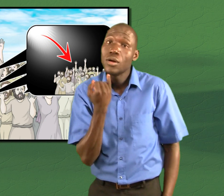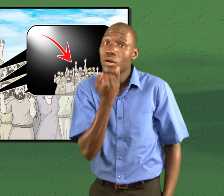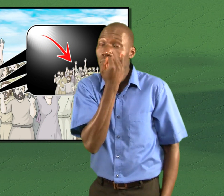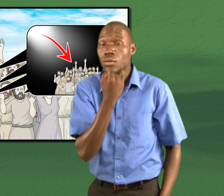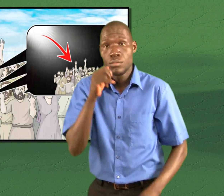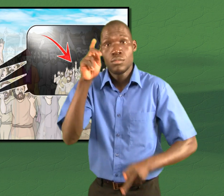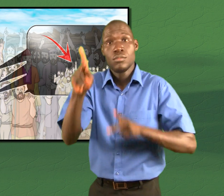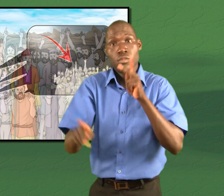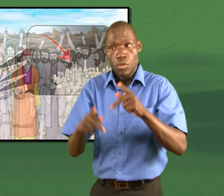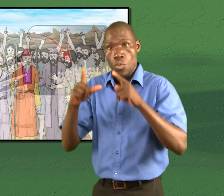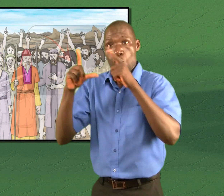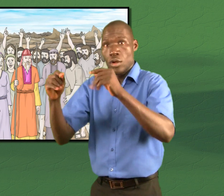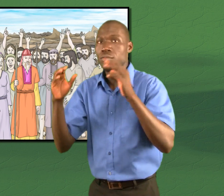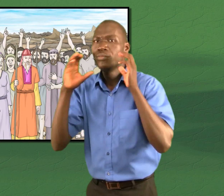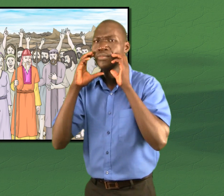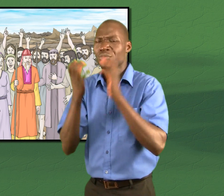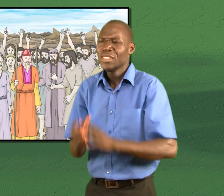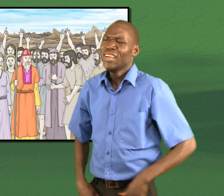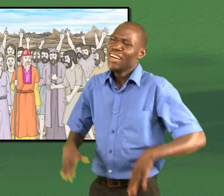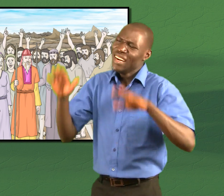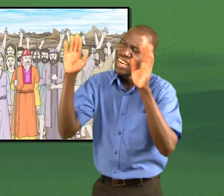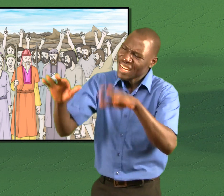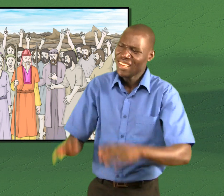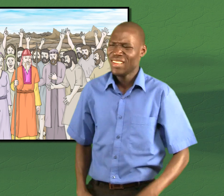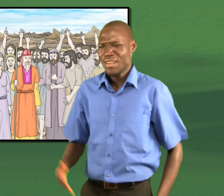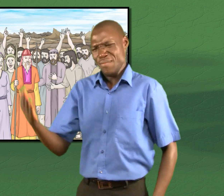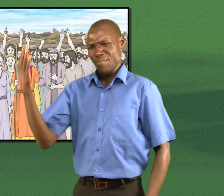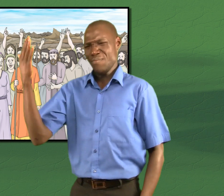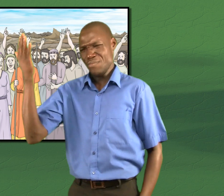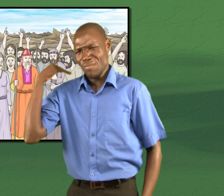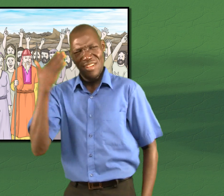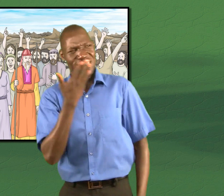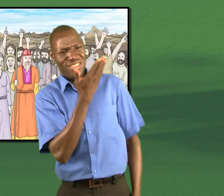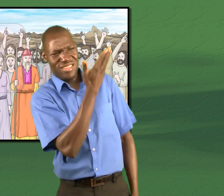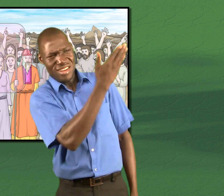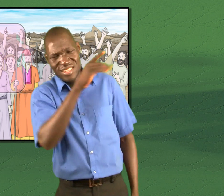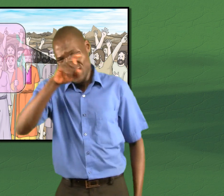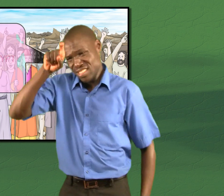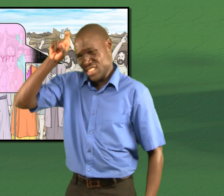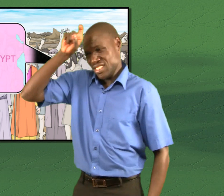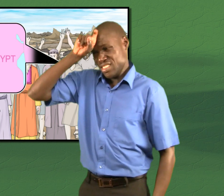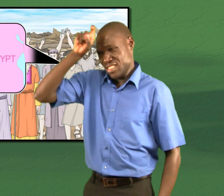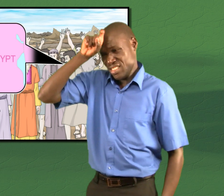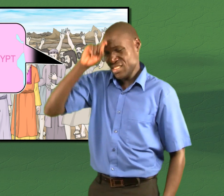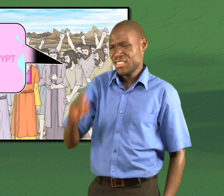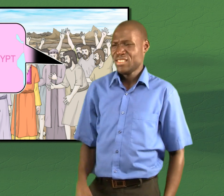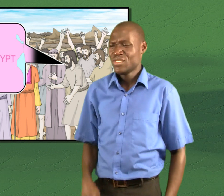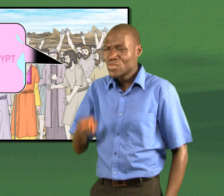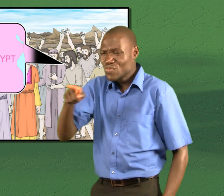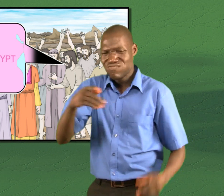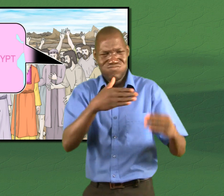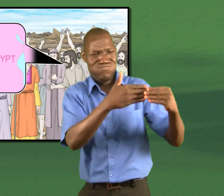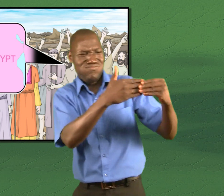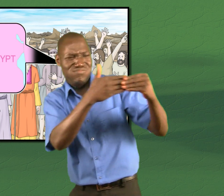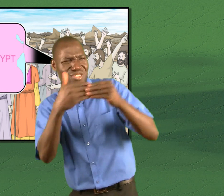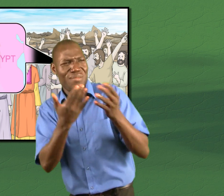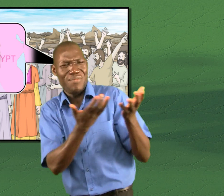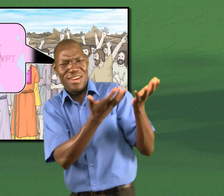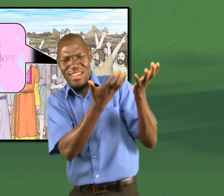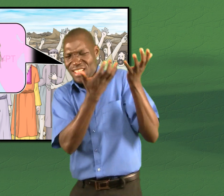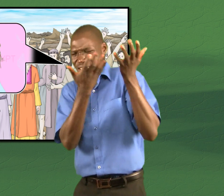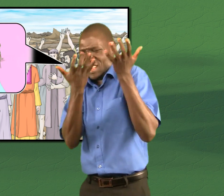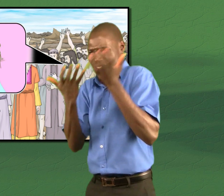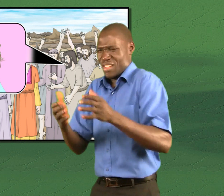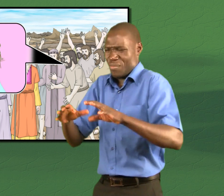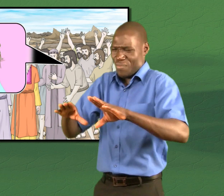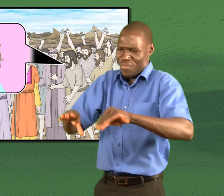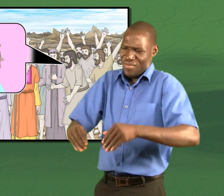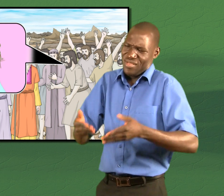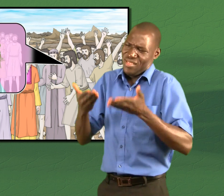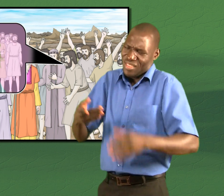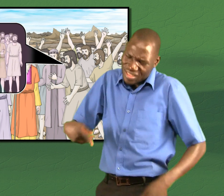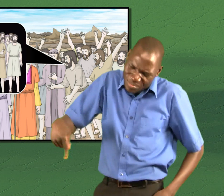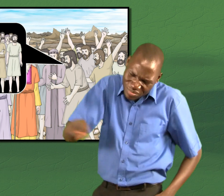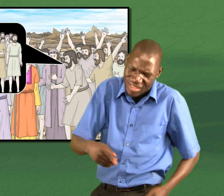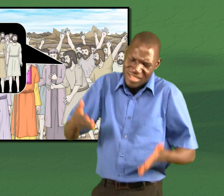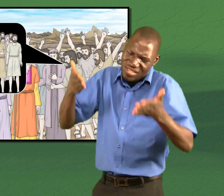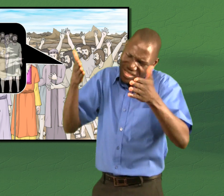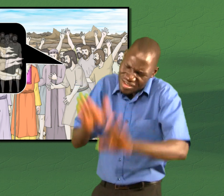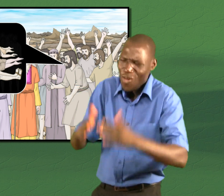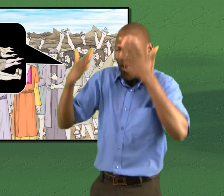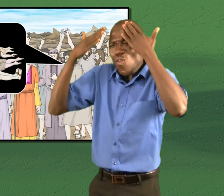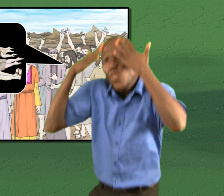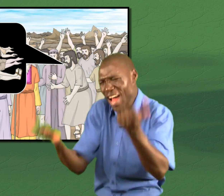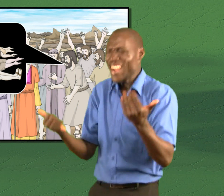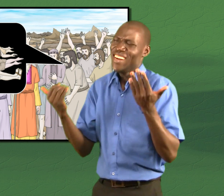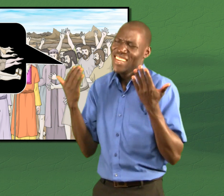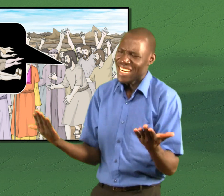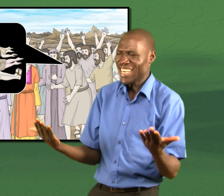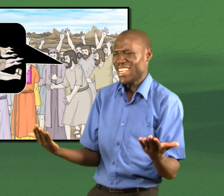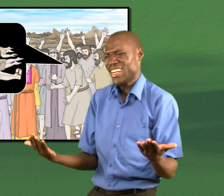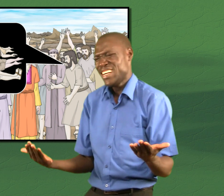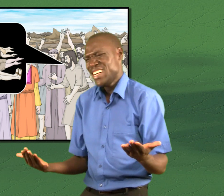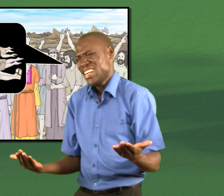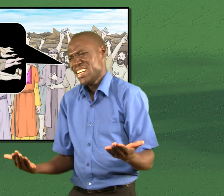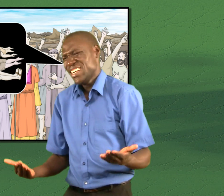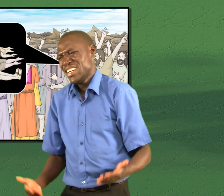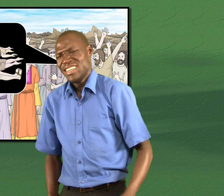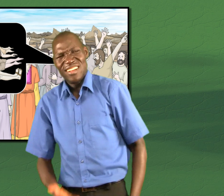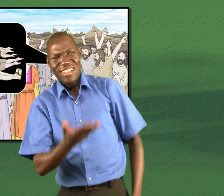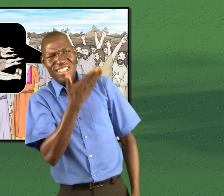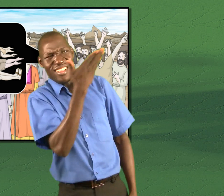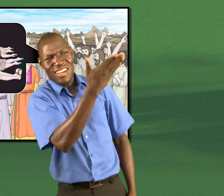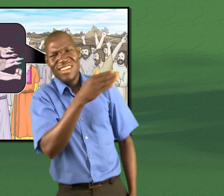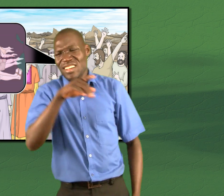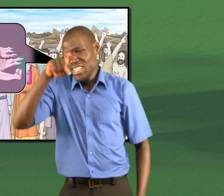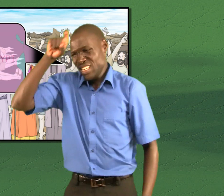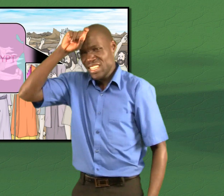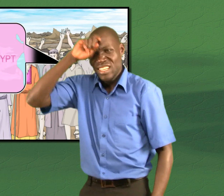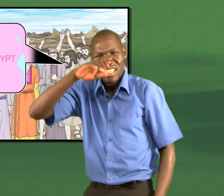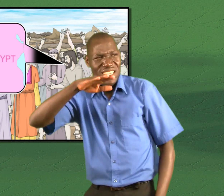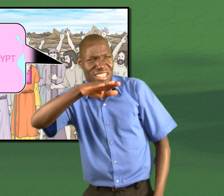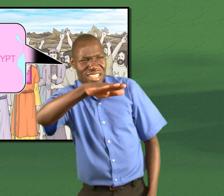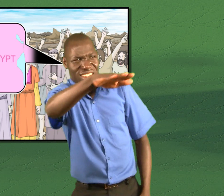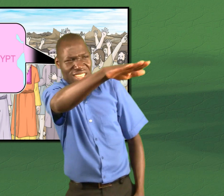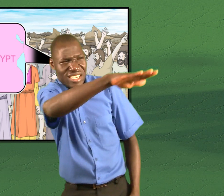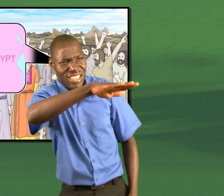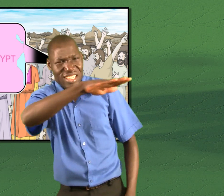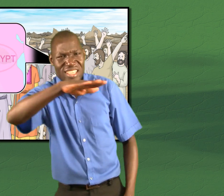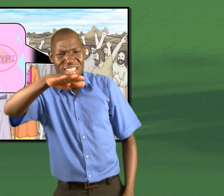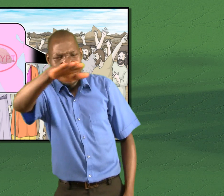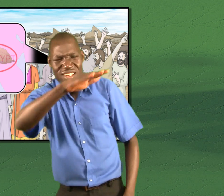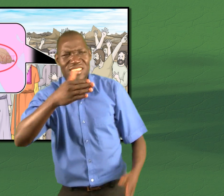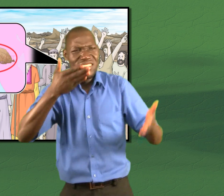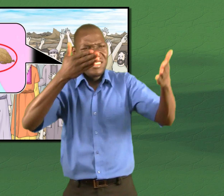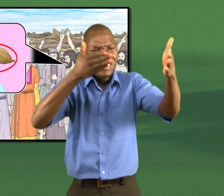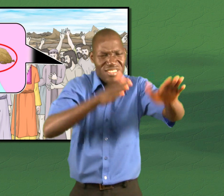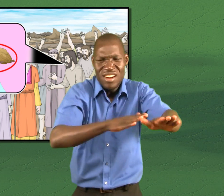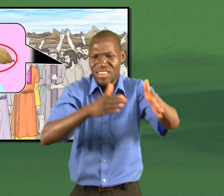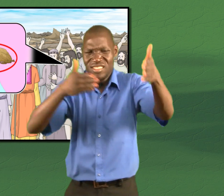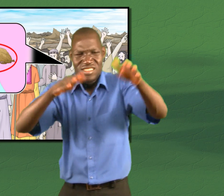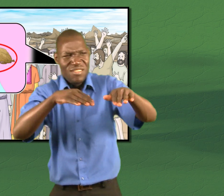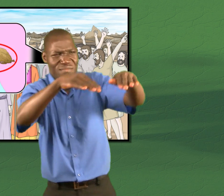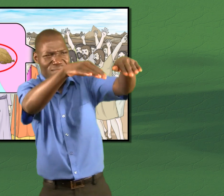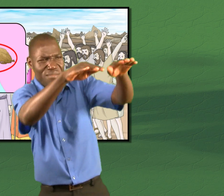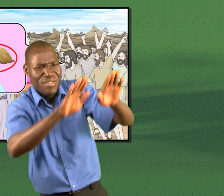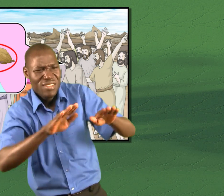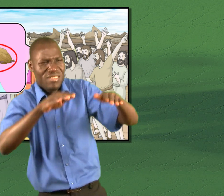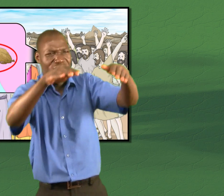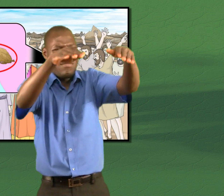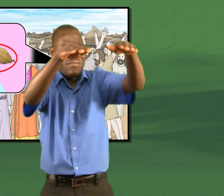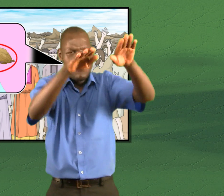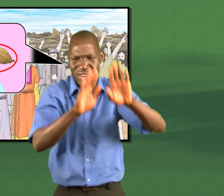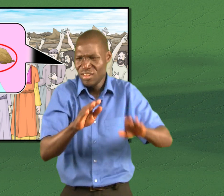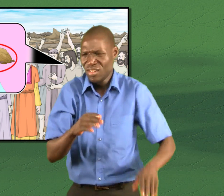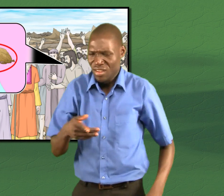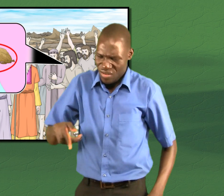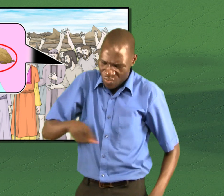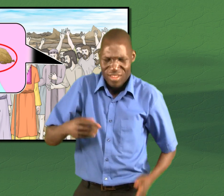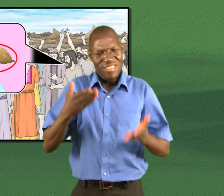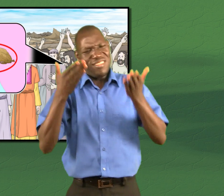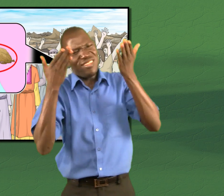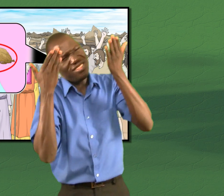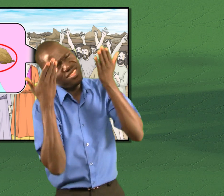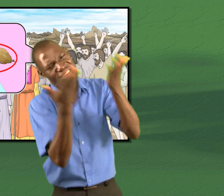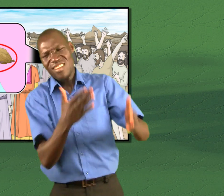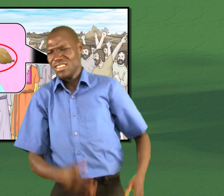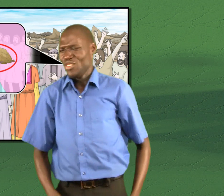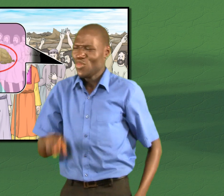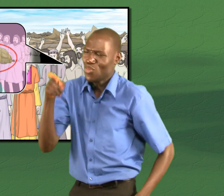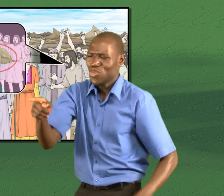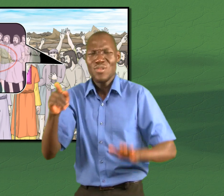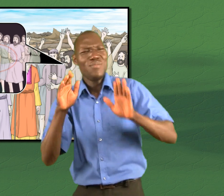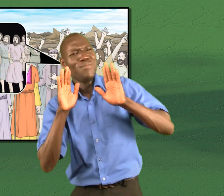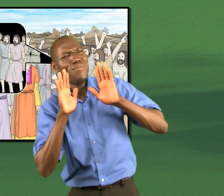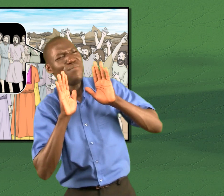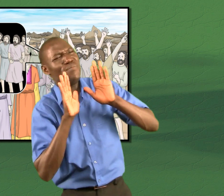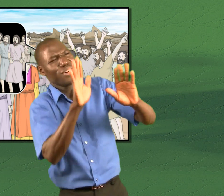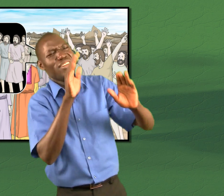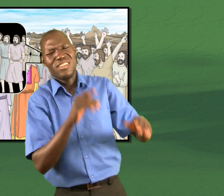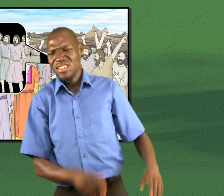They said to Moses, “Was it because there were no graves in Egypt that you brought us into the wilderness to die?